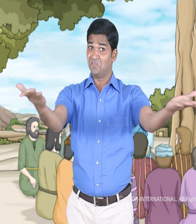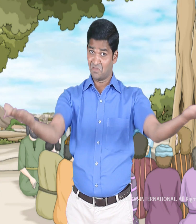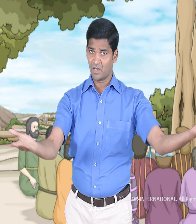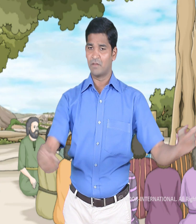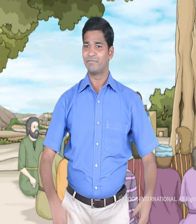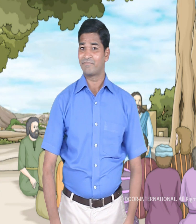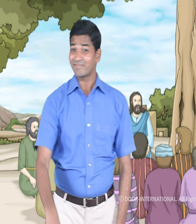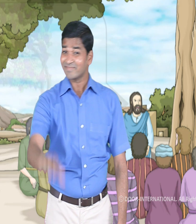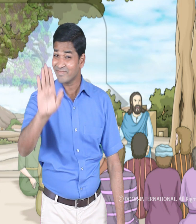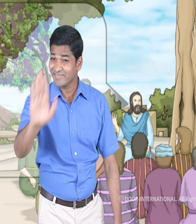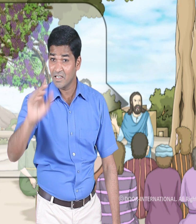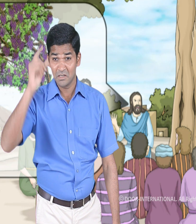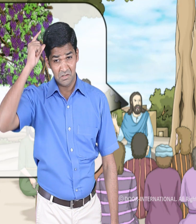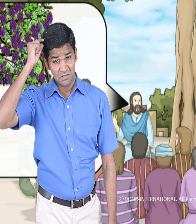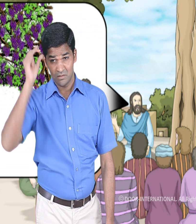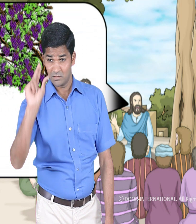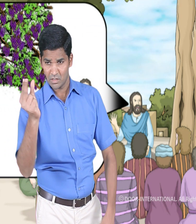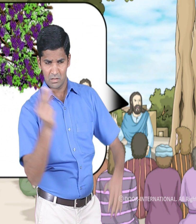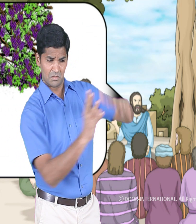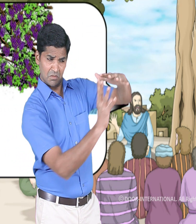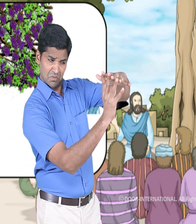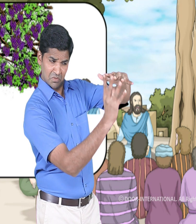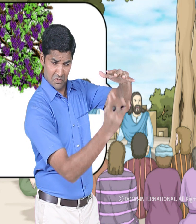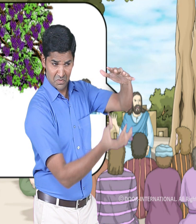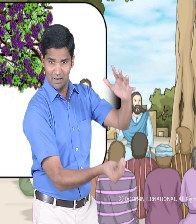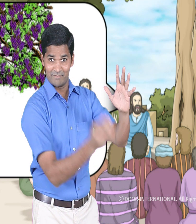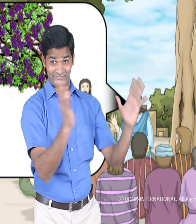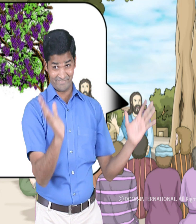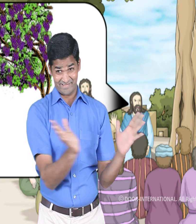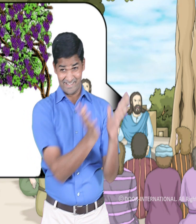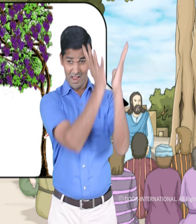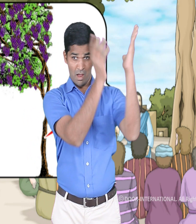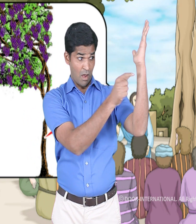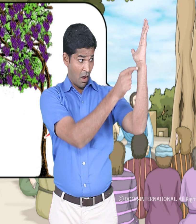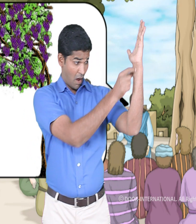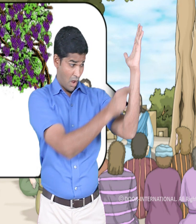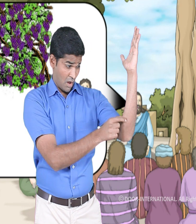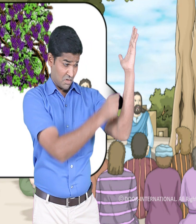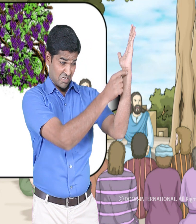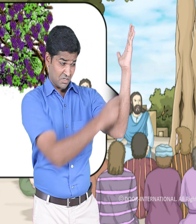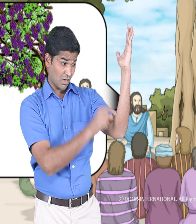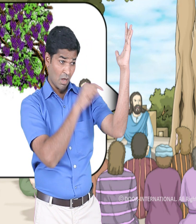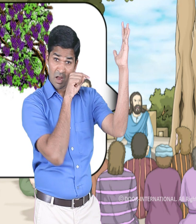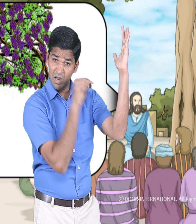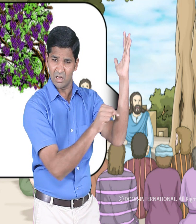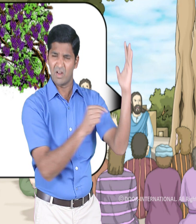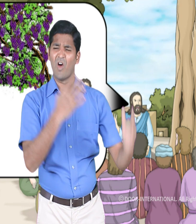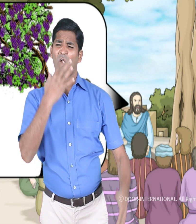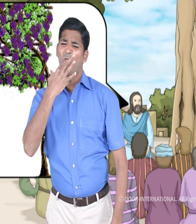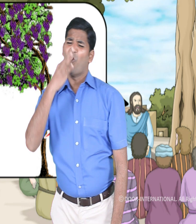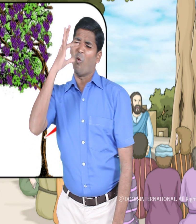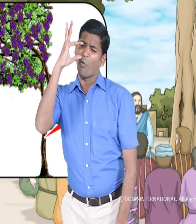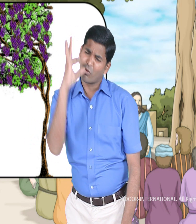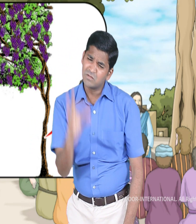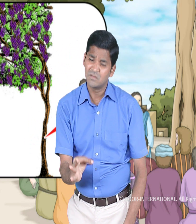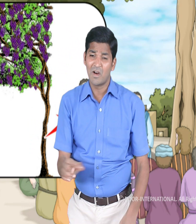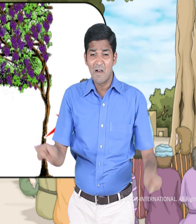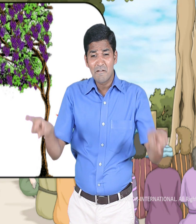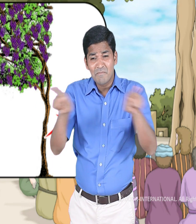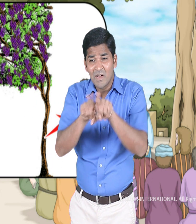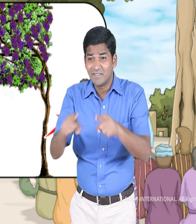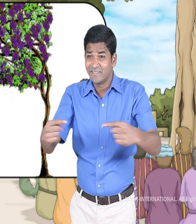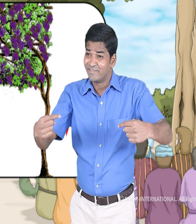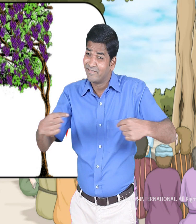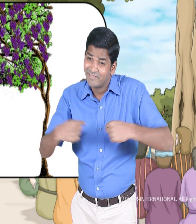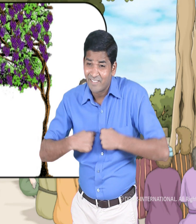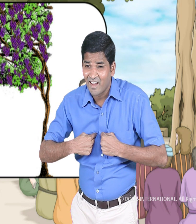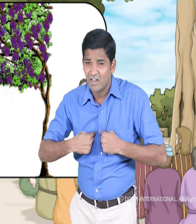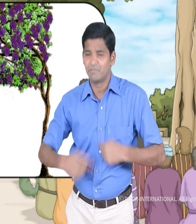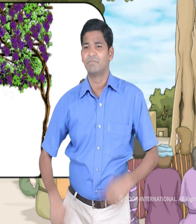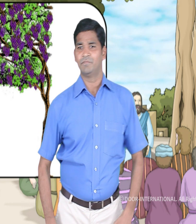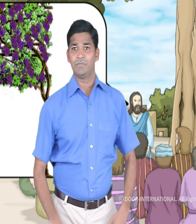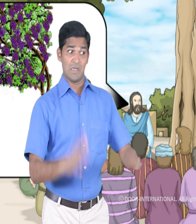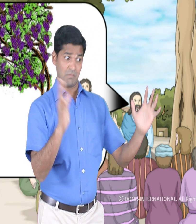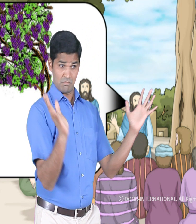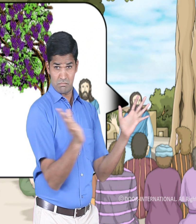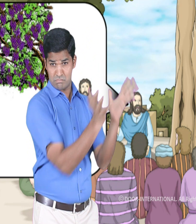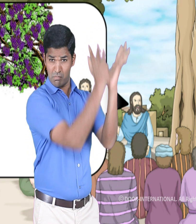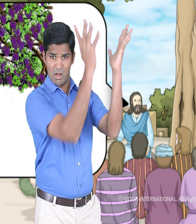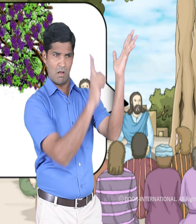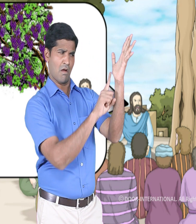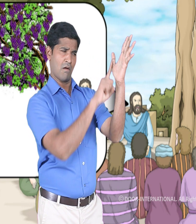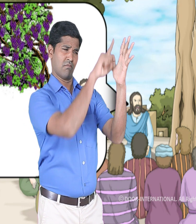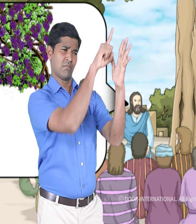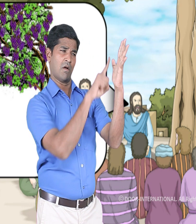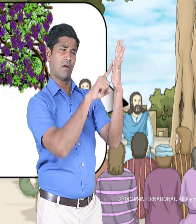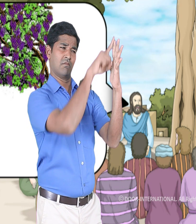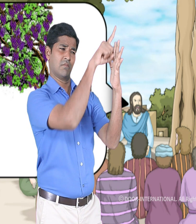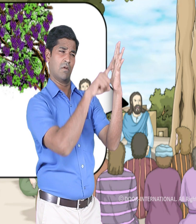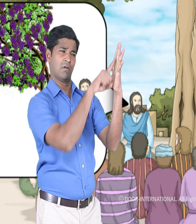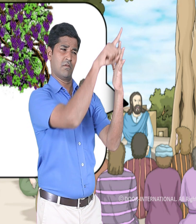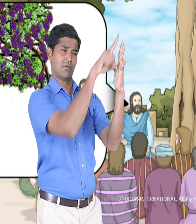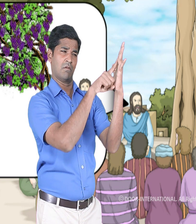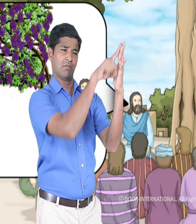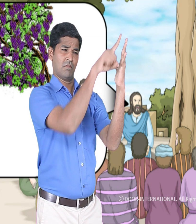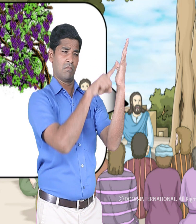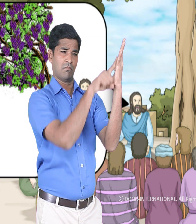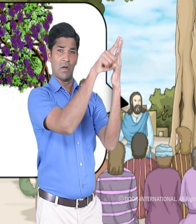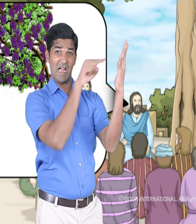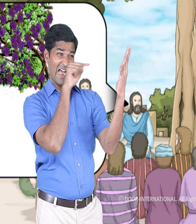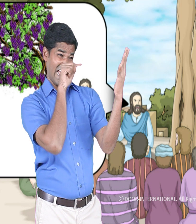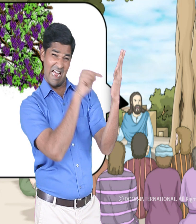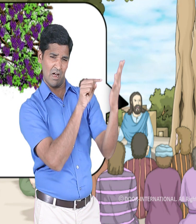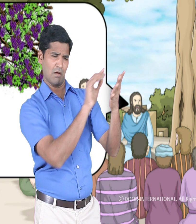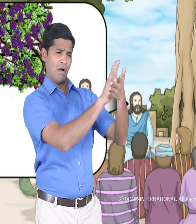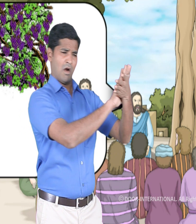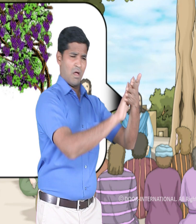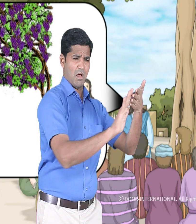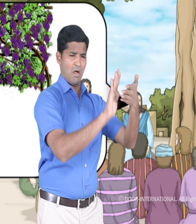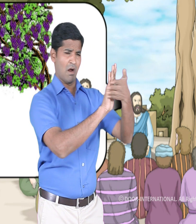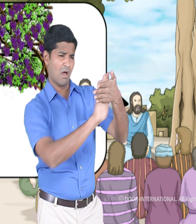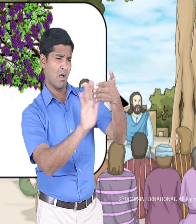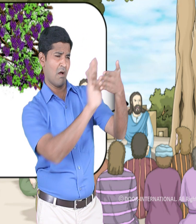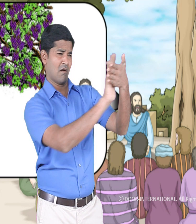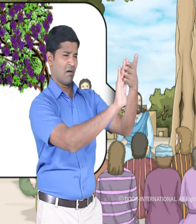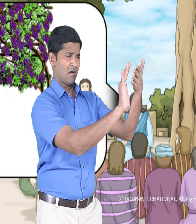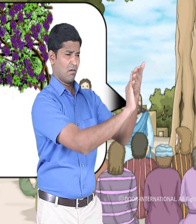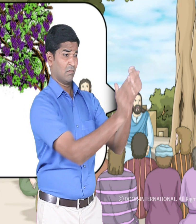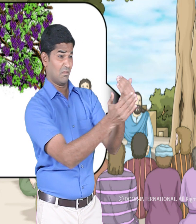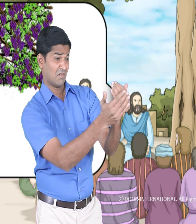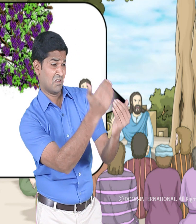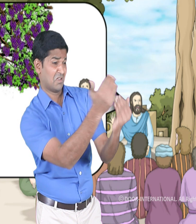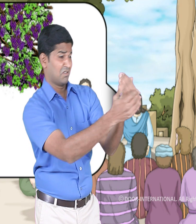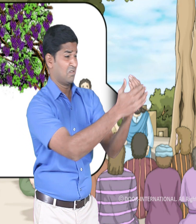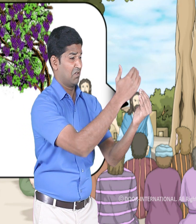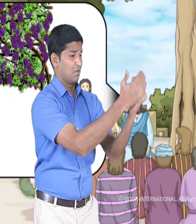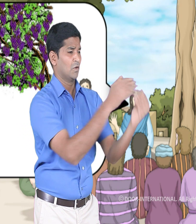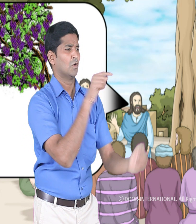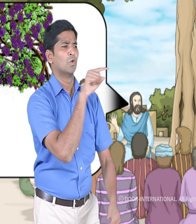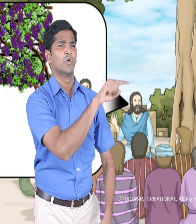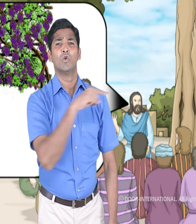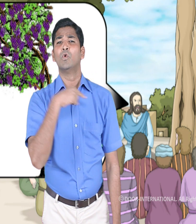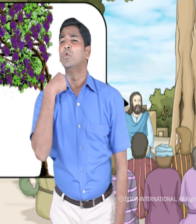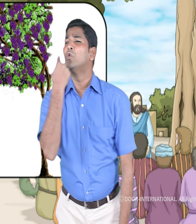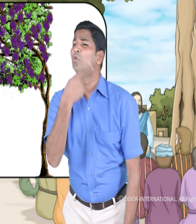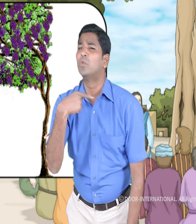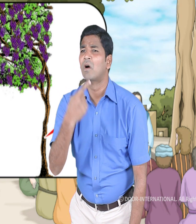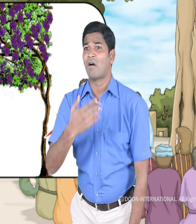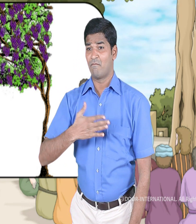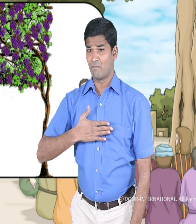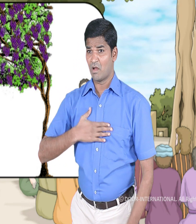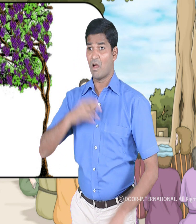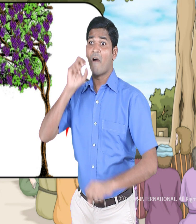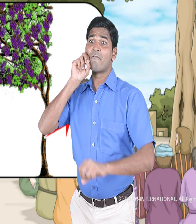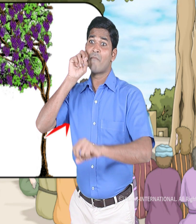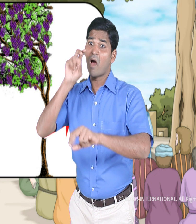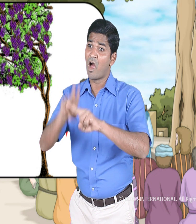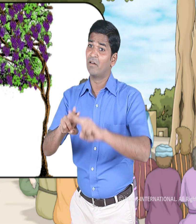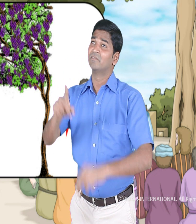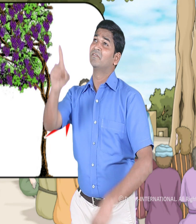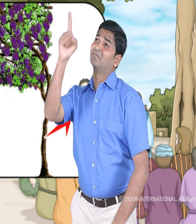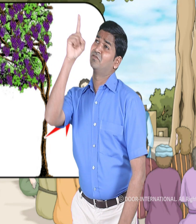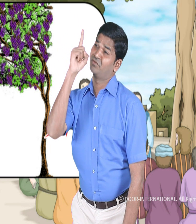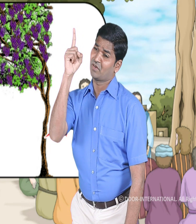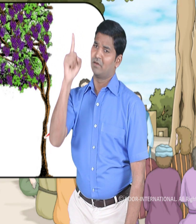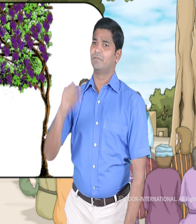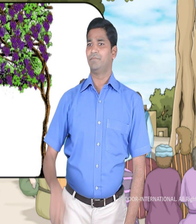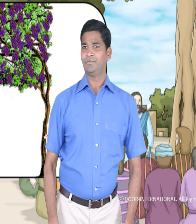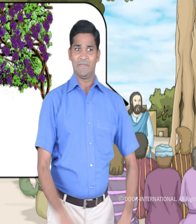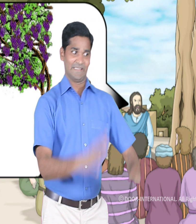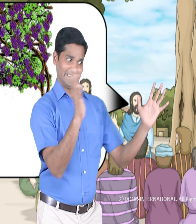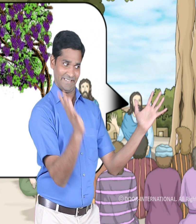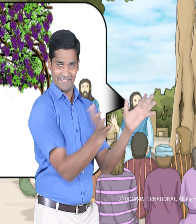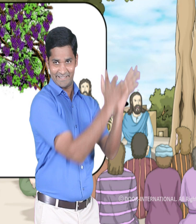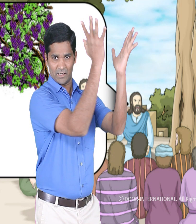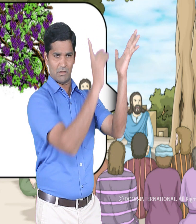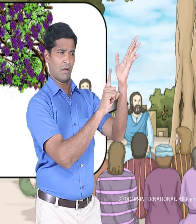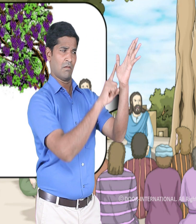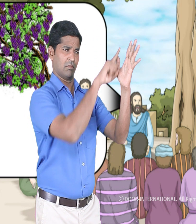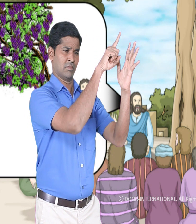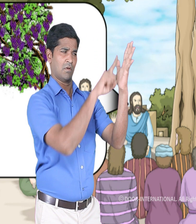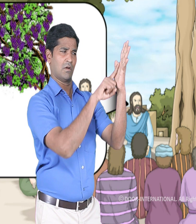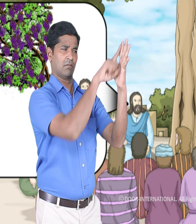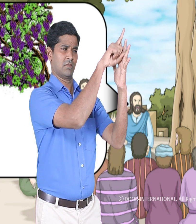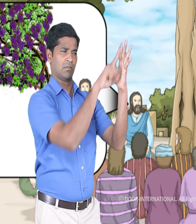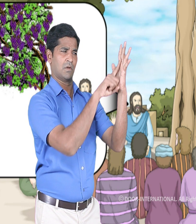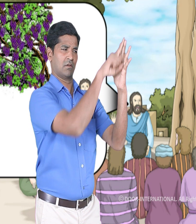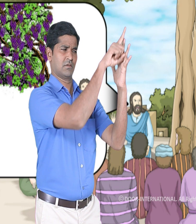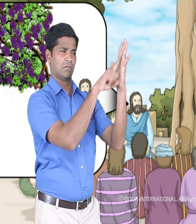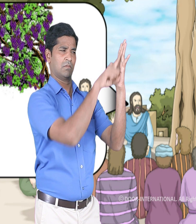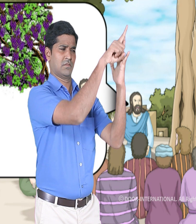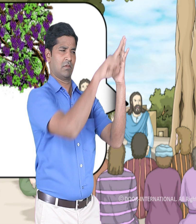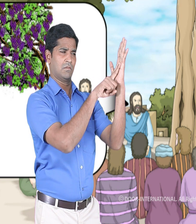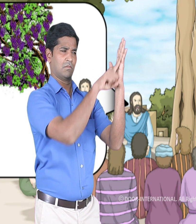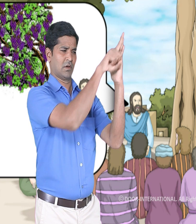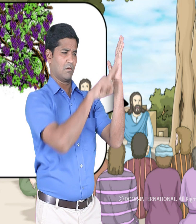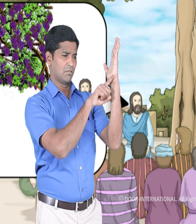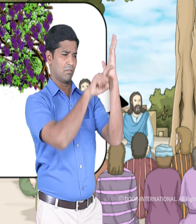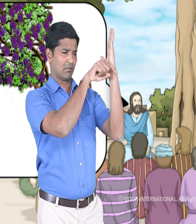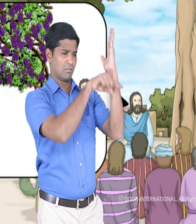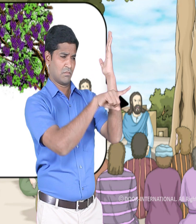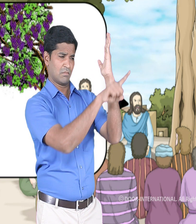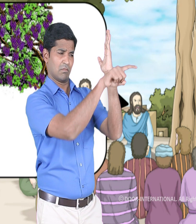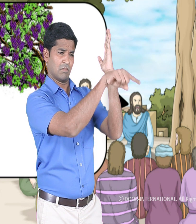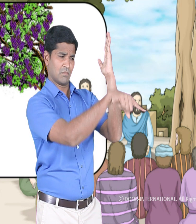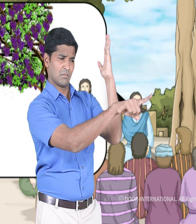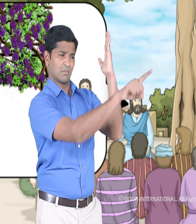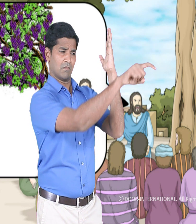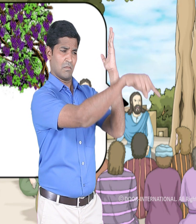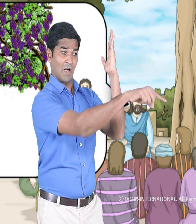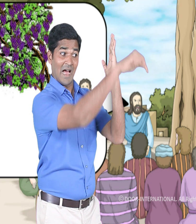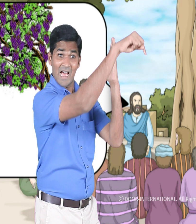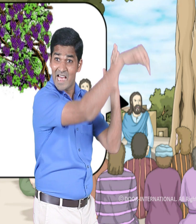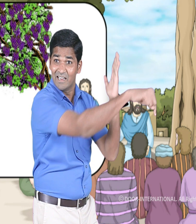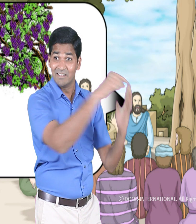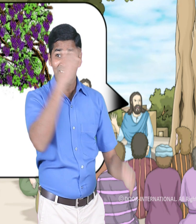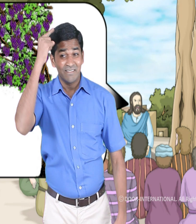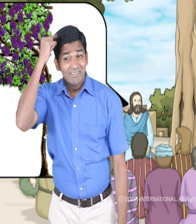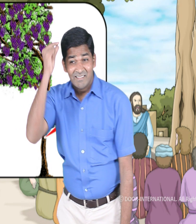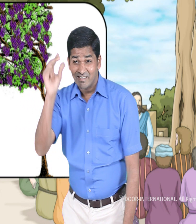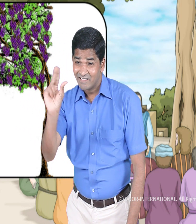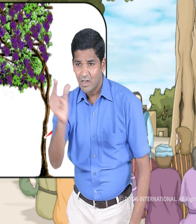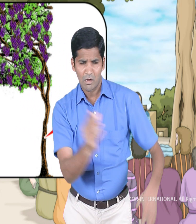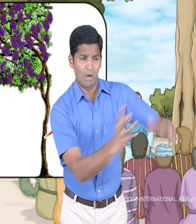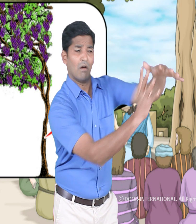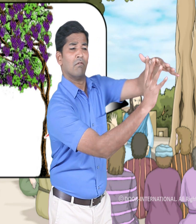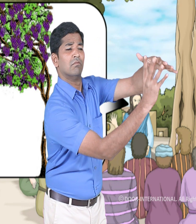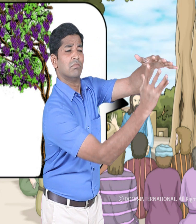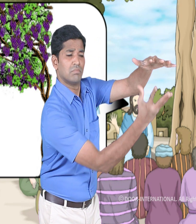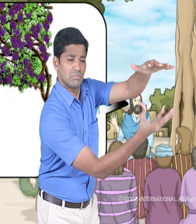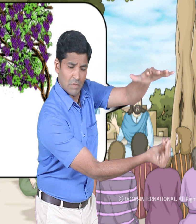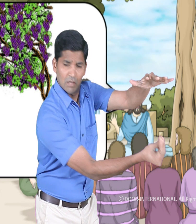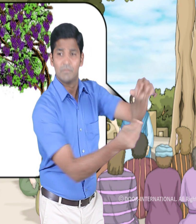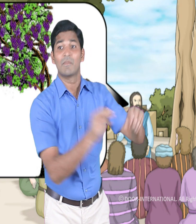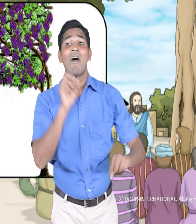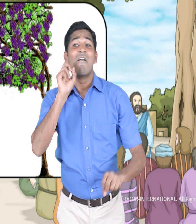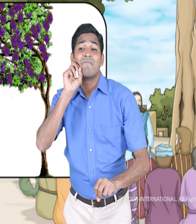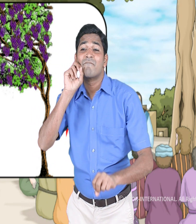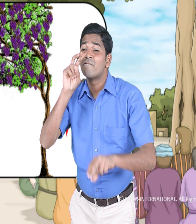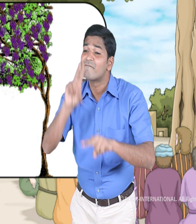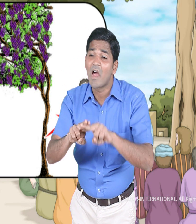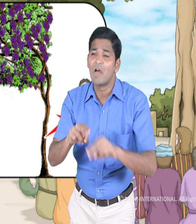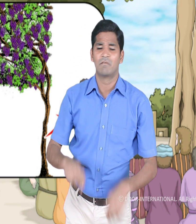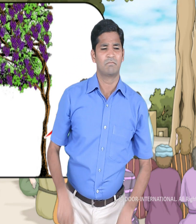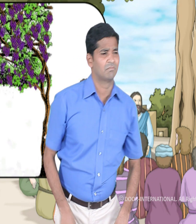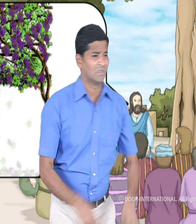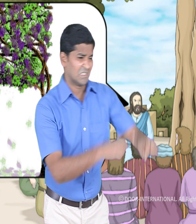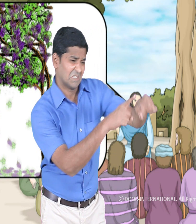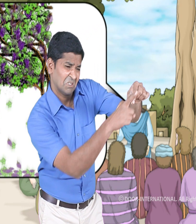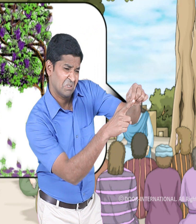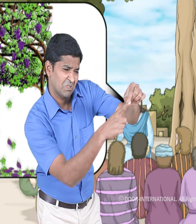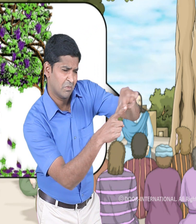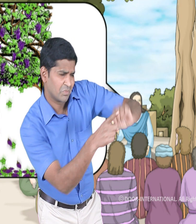“I am the true vine, and My Father is the keeper of the vineyard.